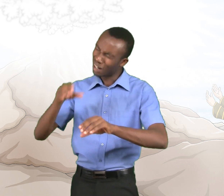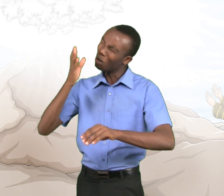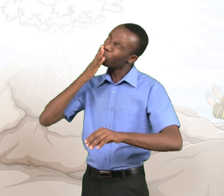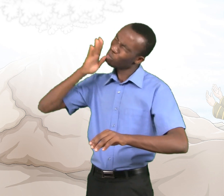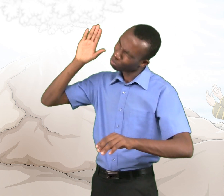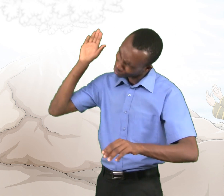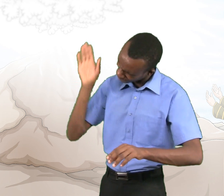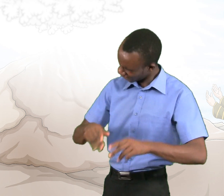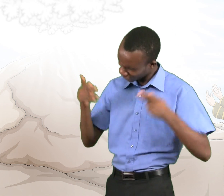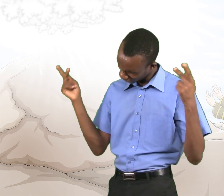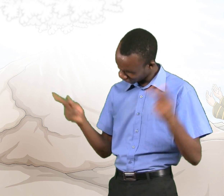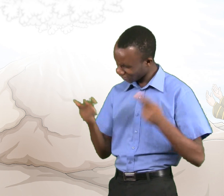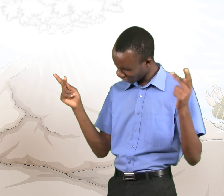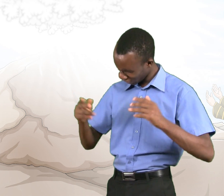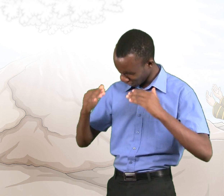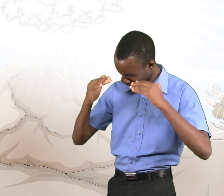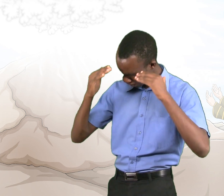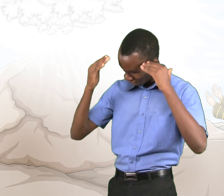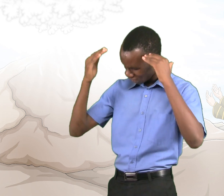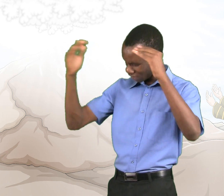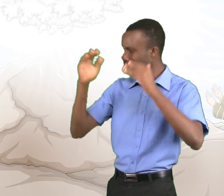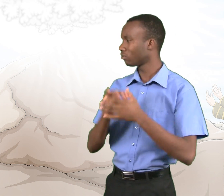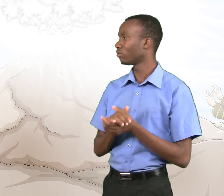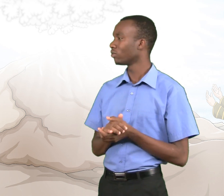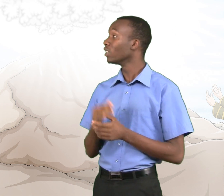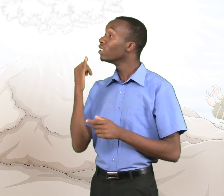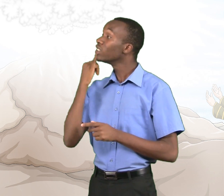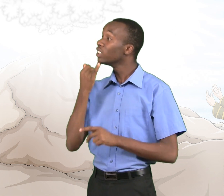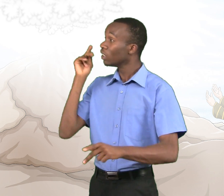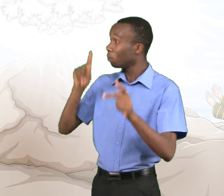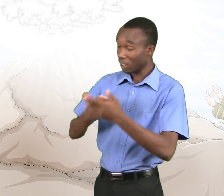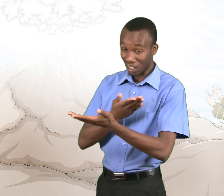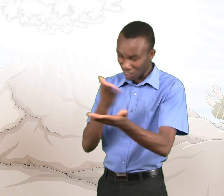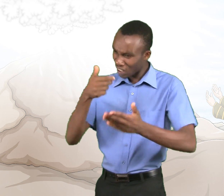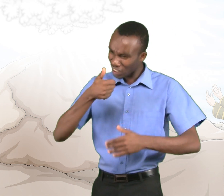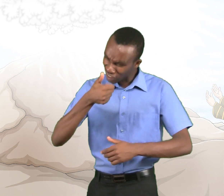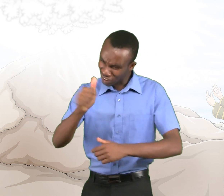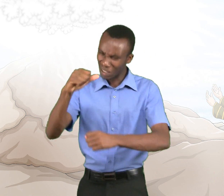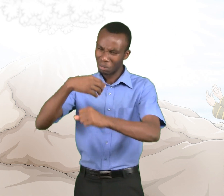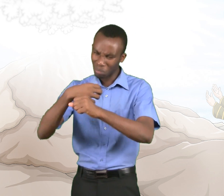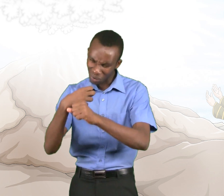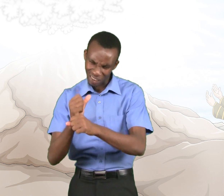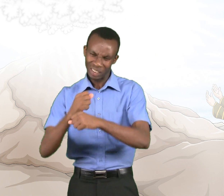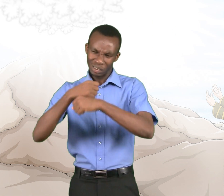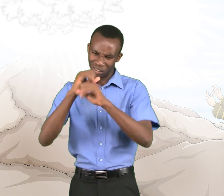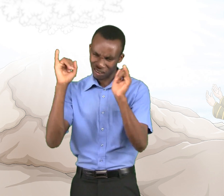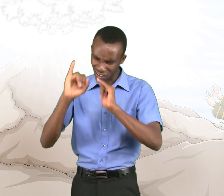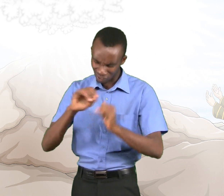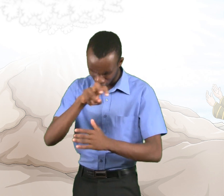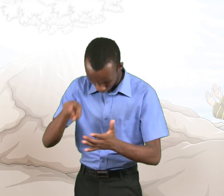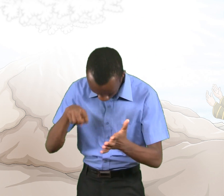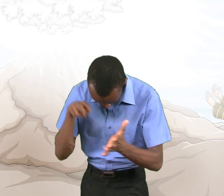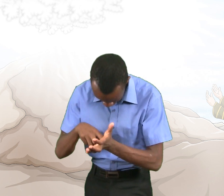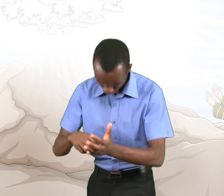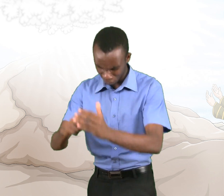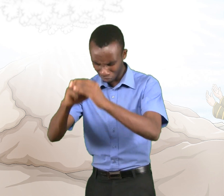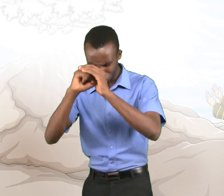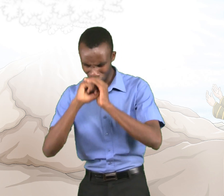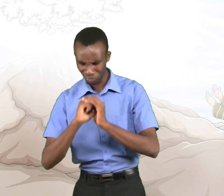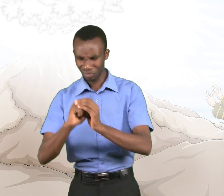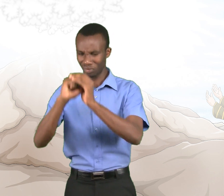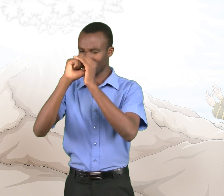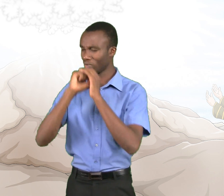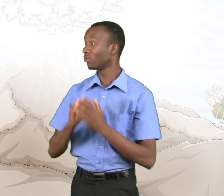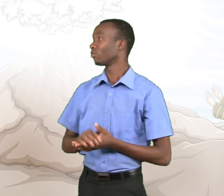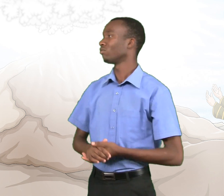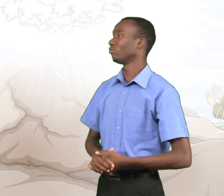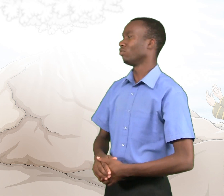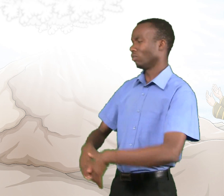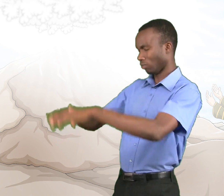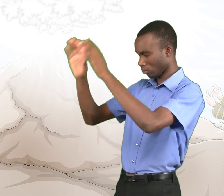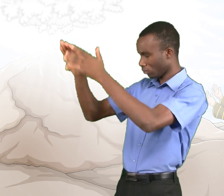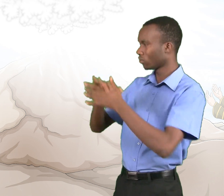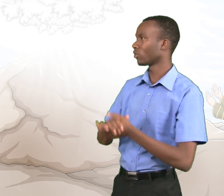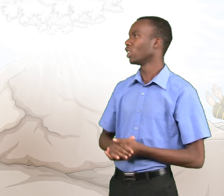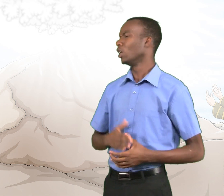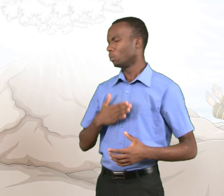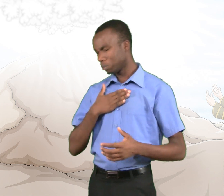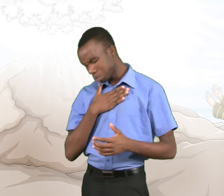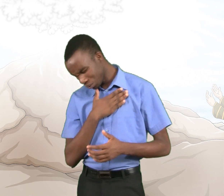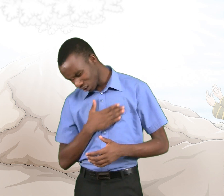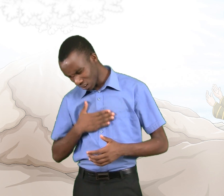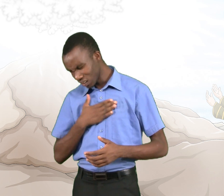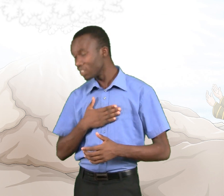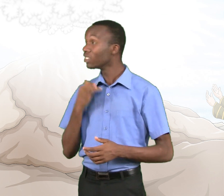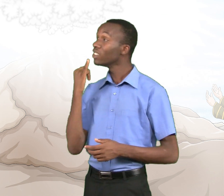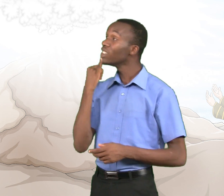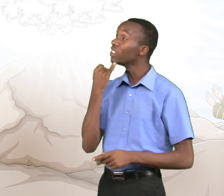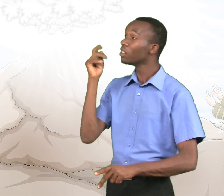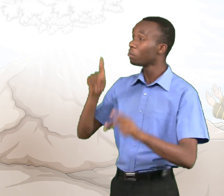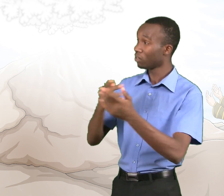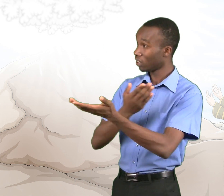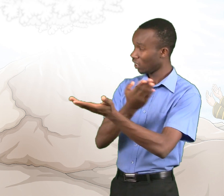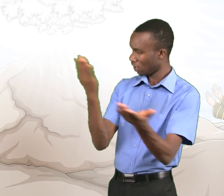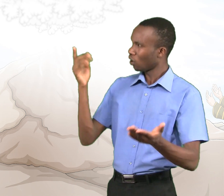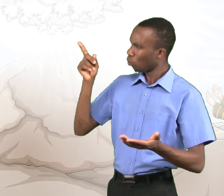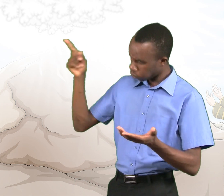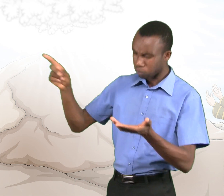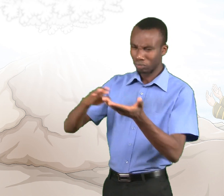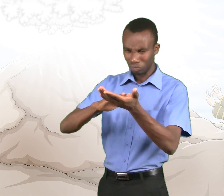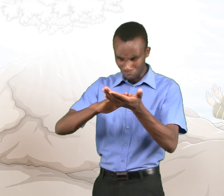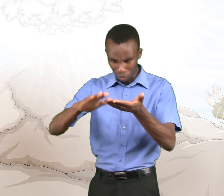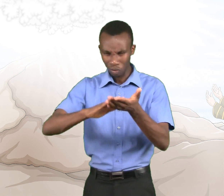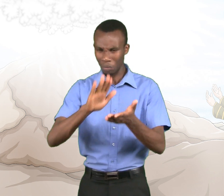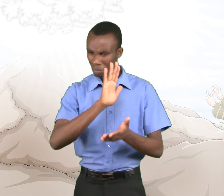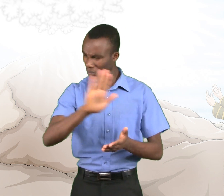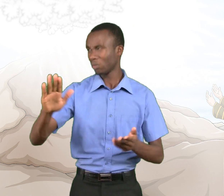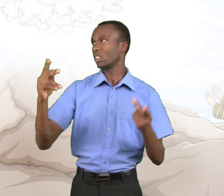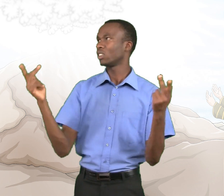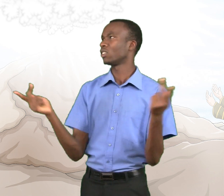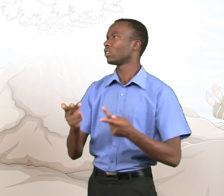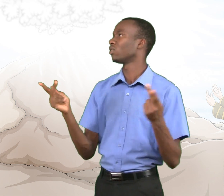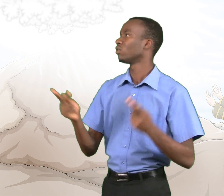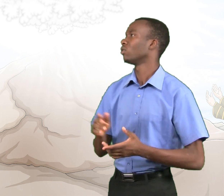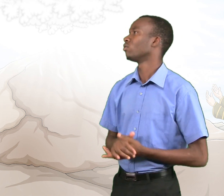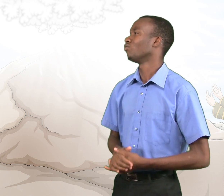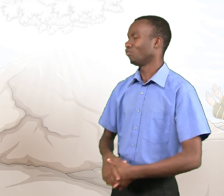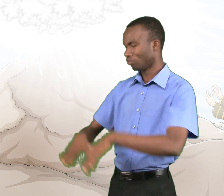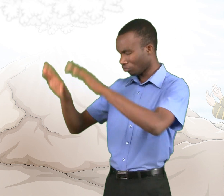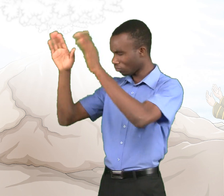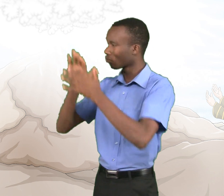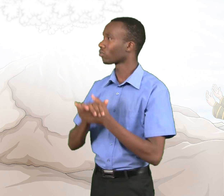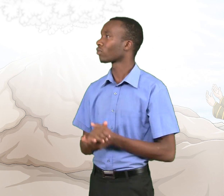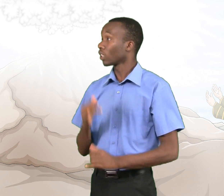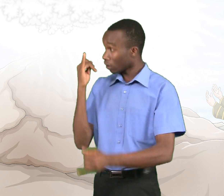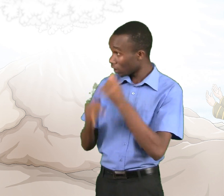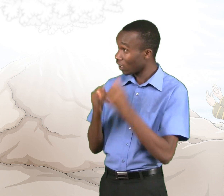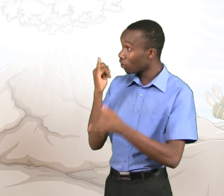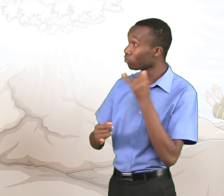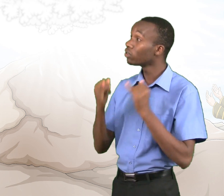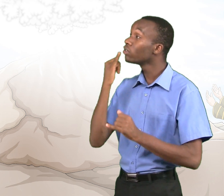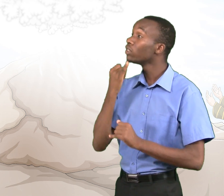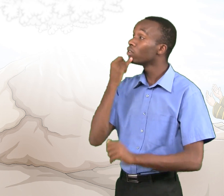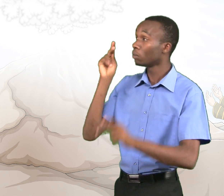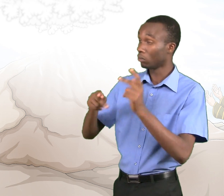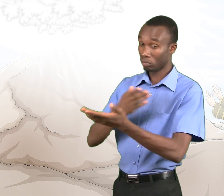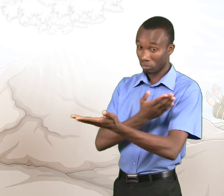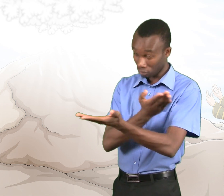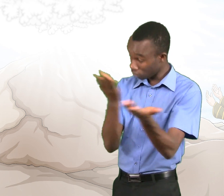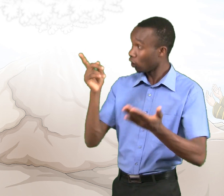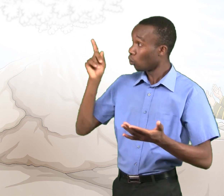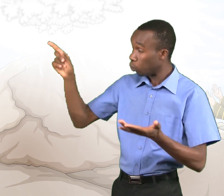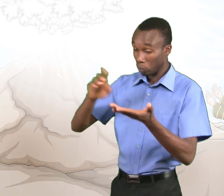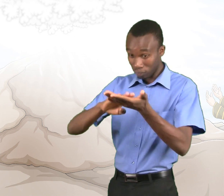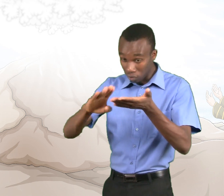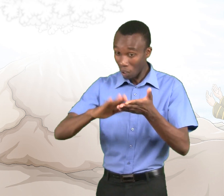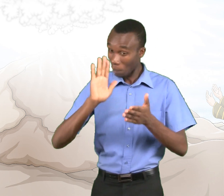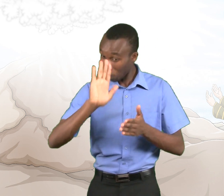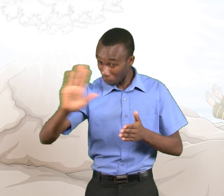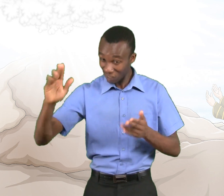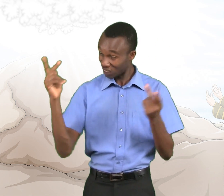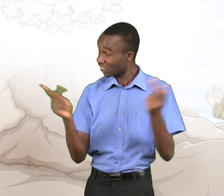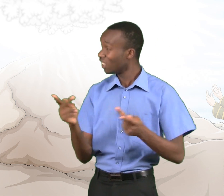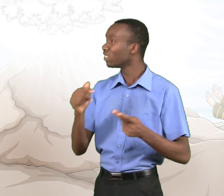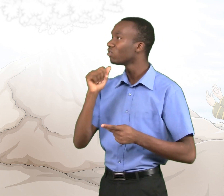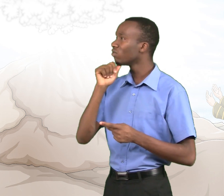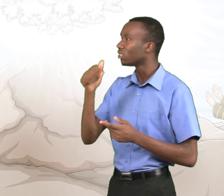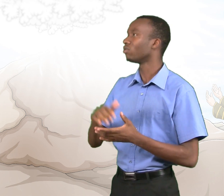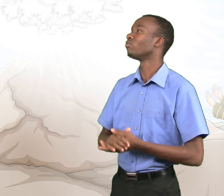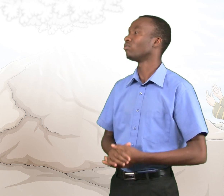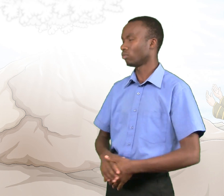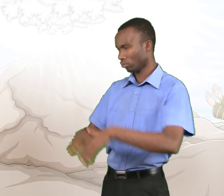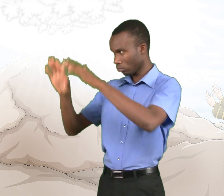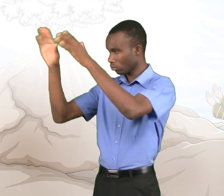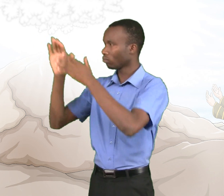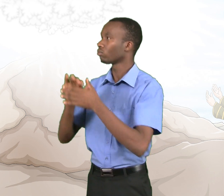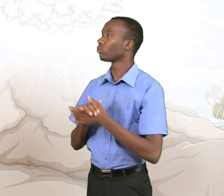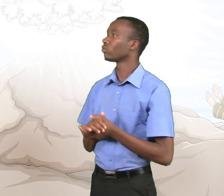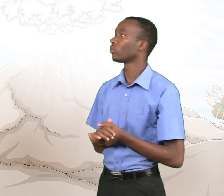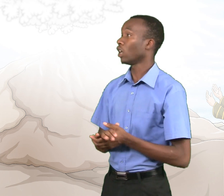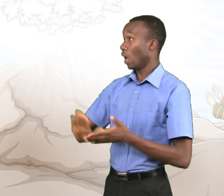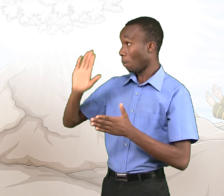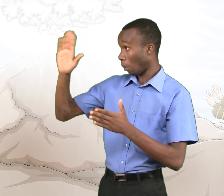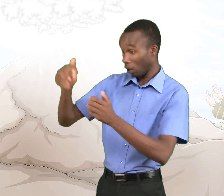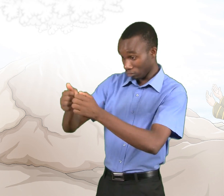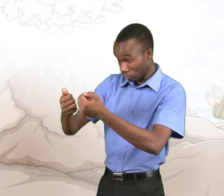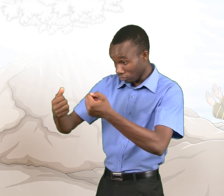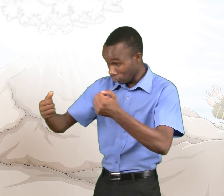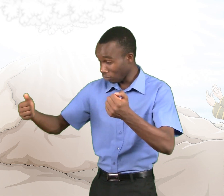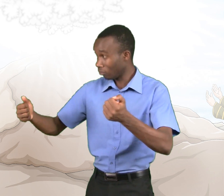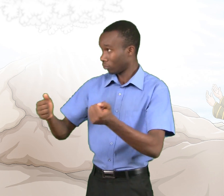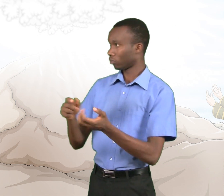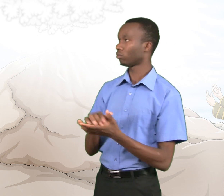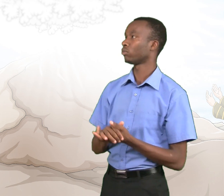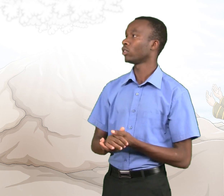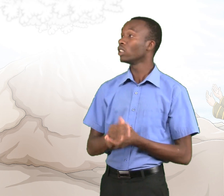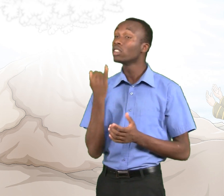Yet now, if You would only forgive their sin.... But if not, please blot me out of the book that You have written.”